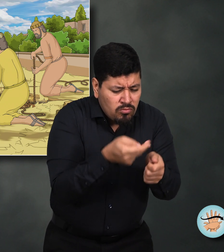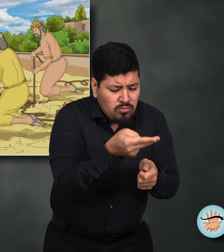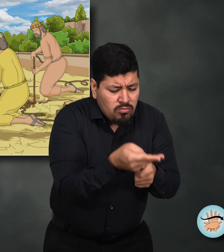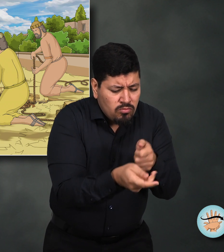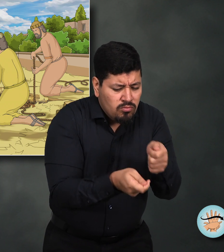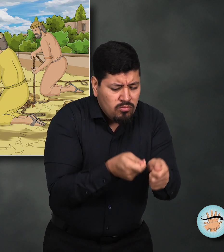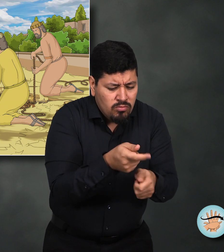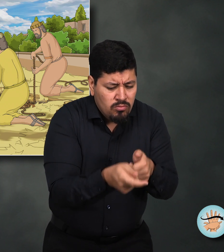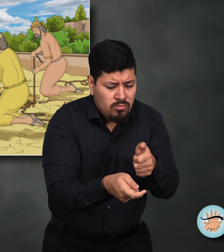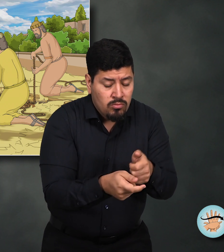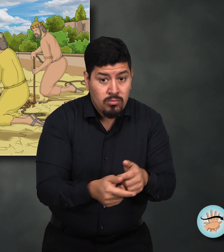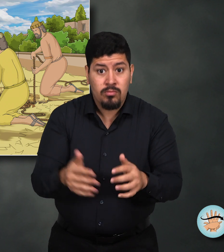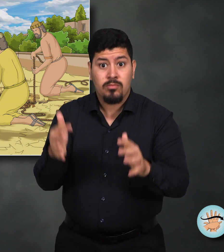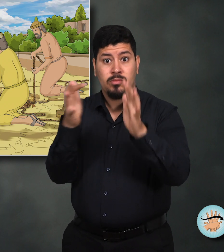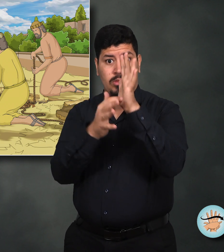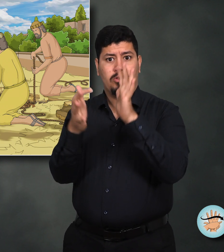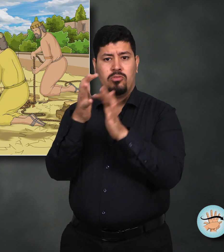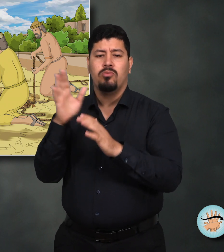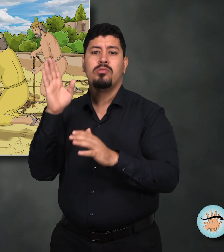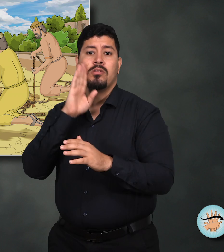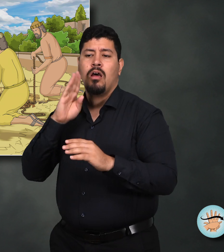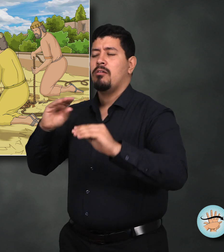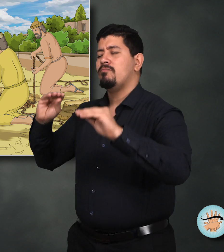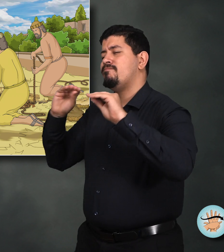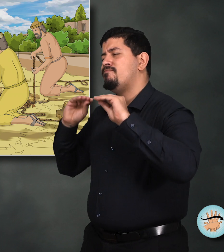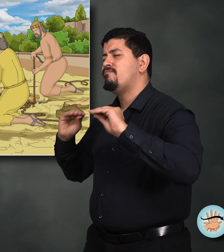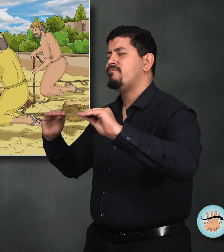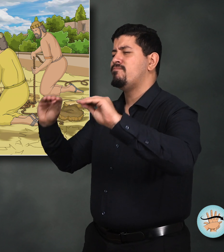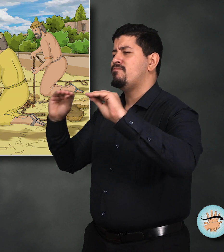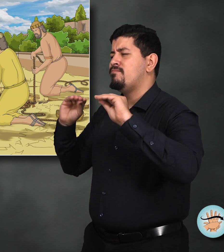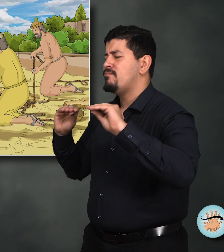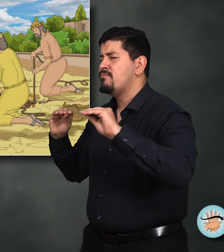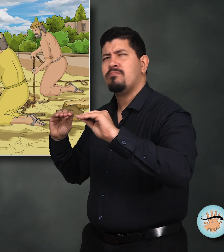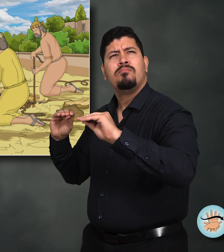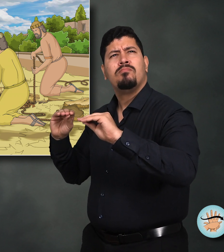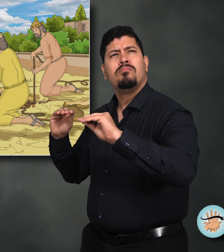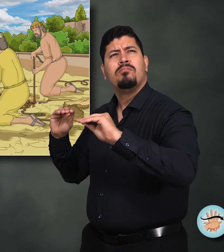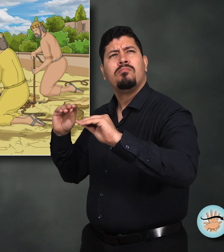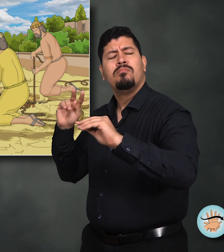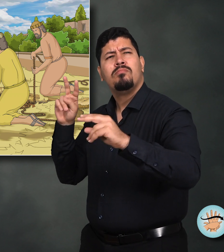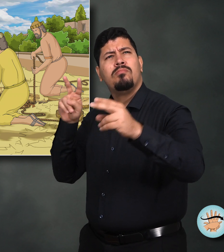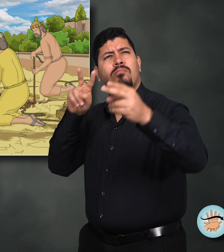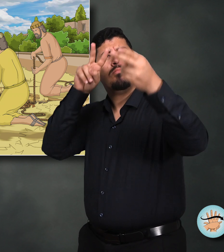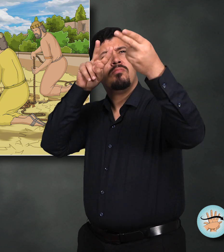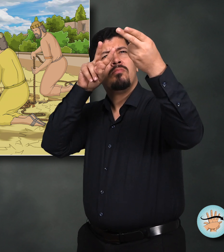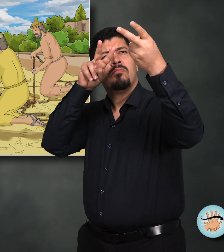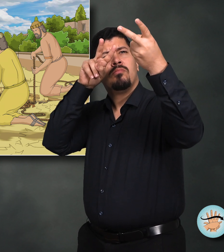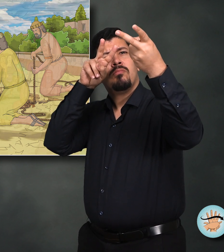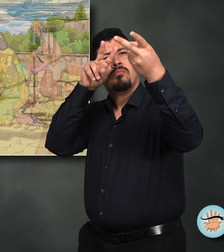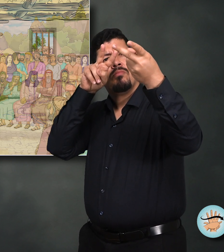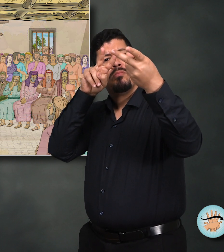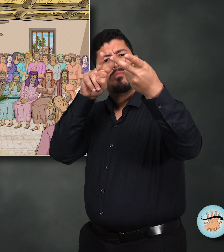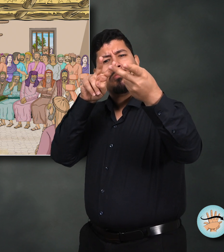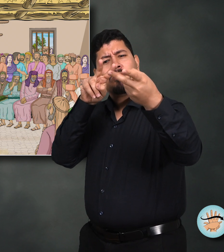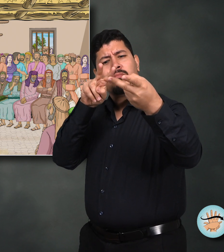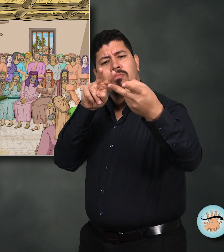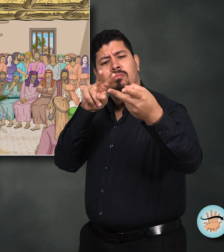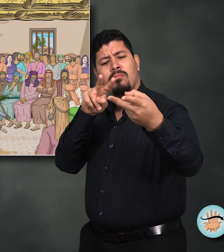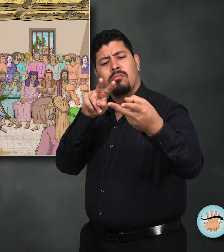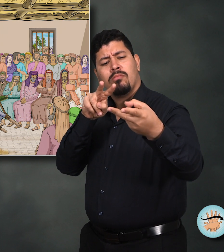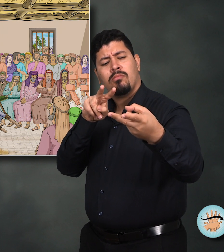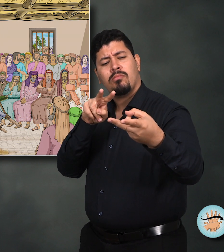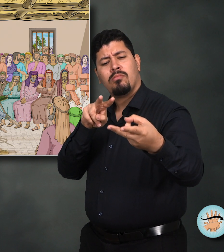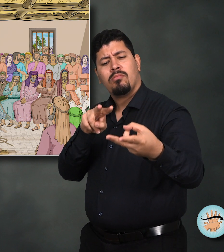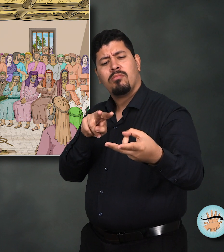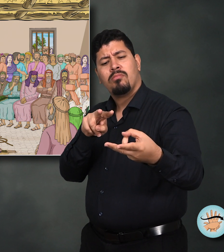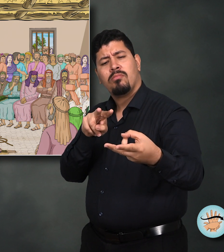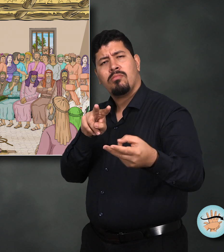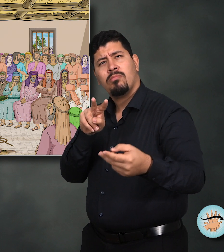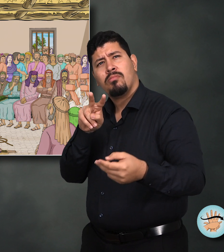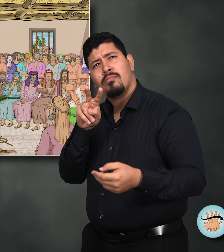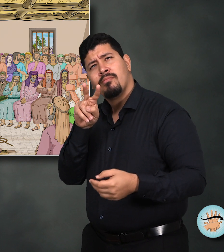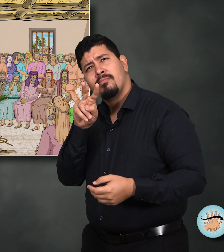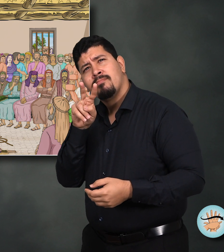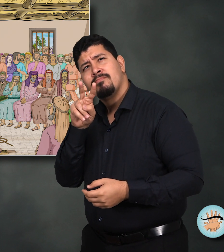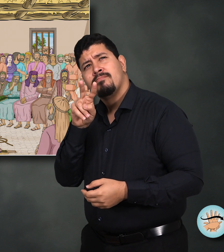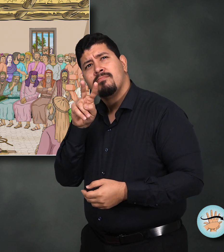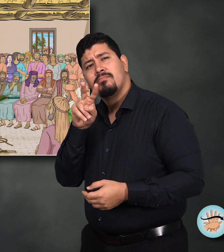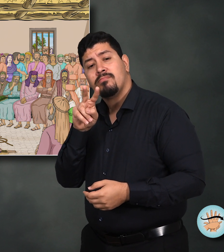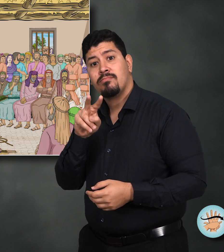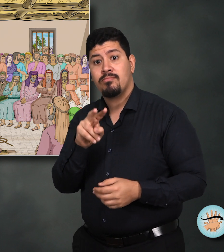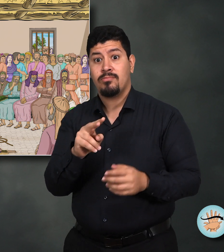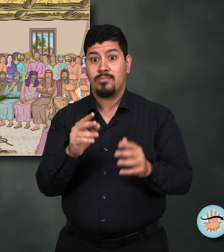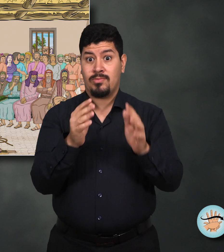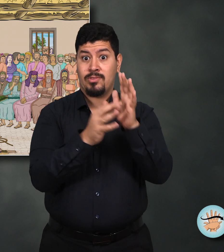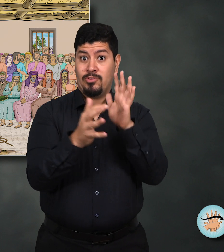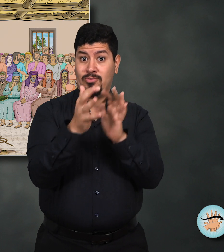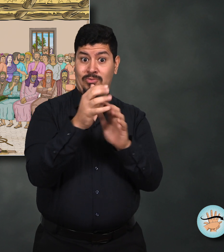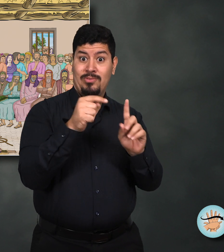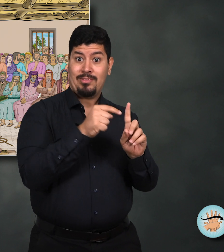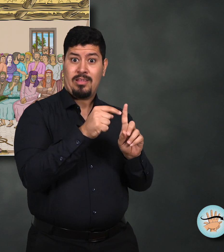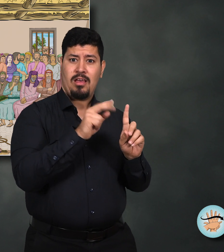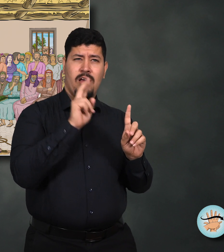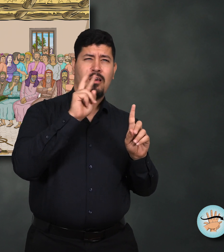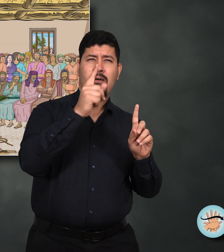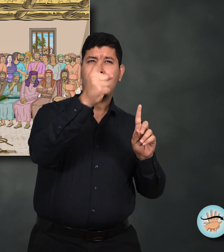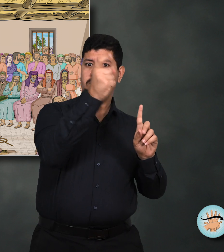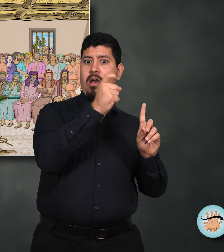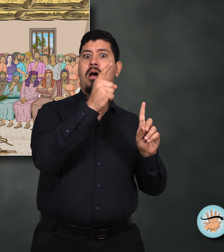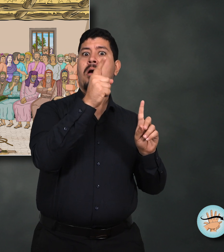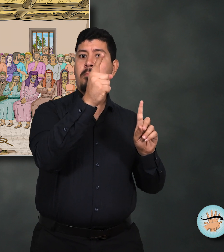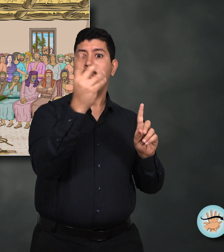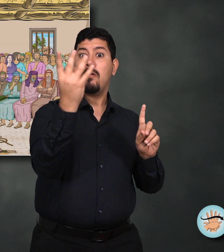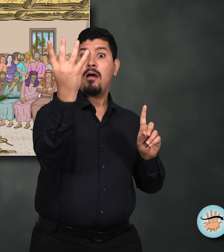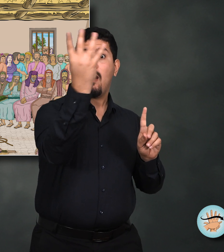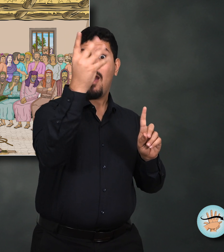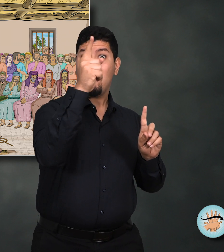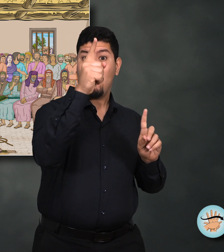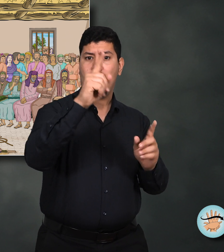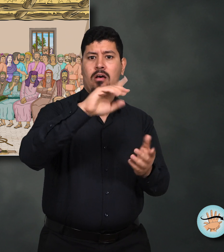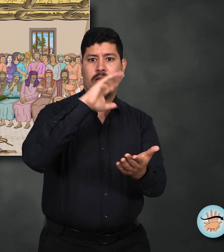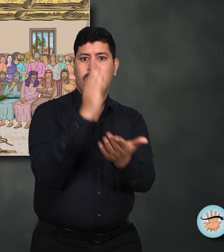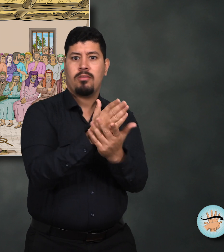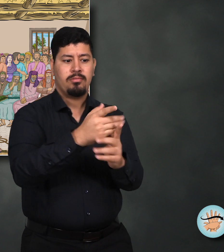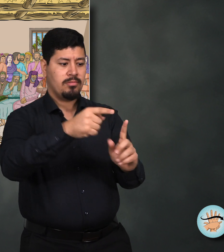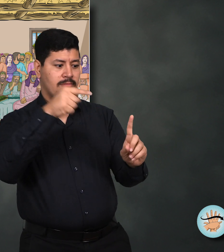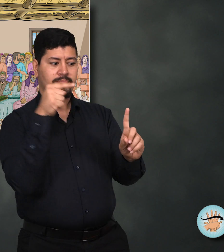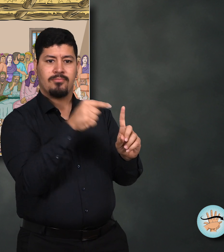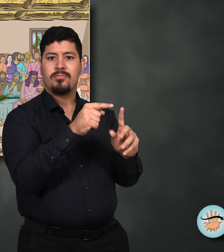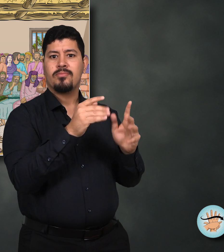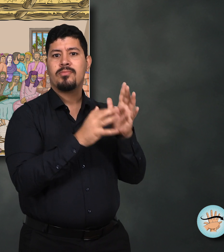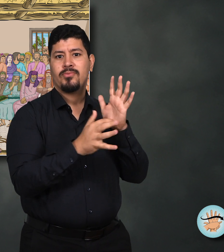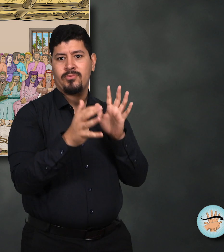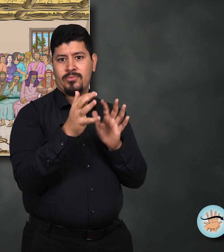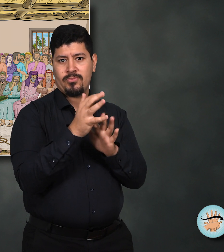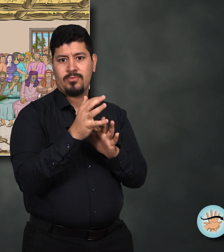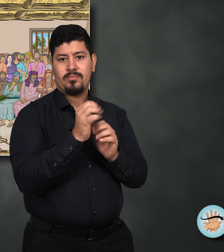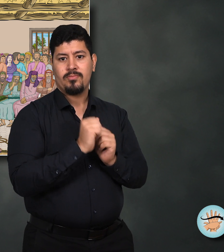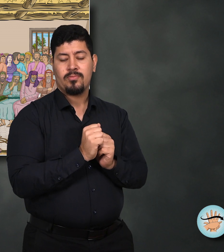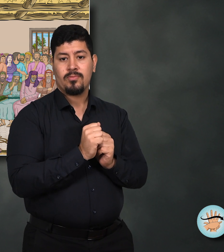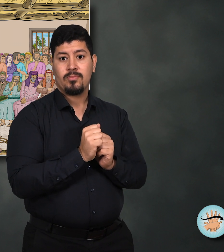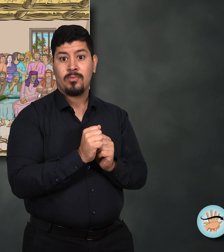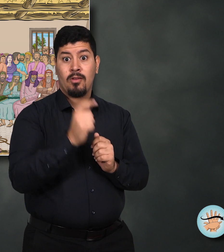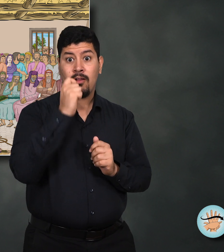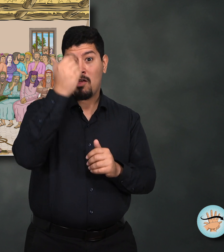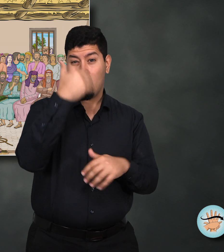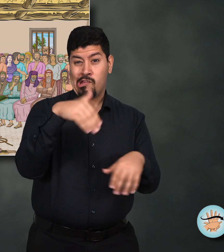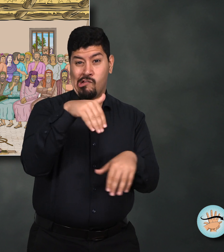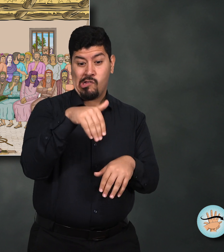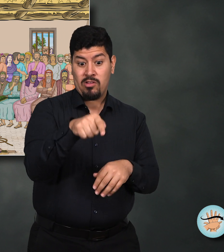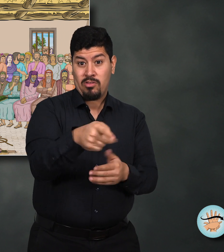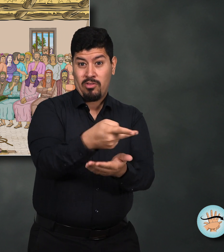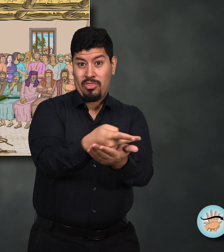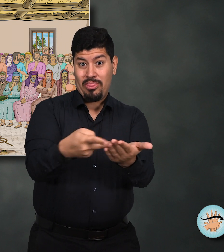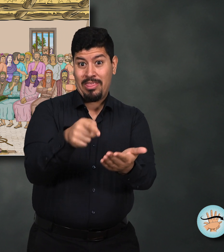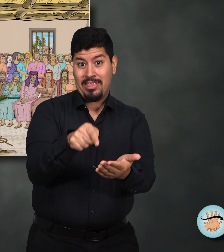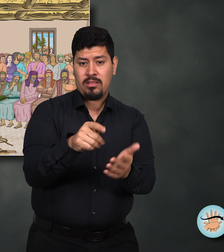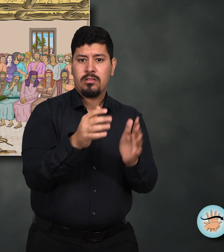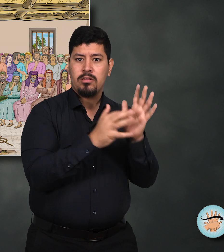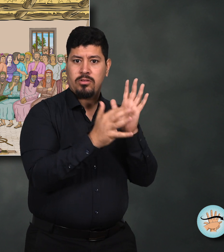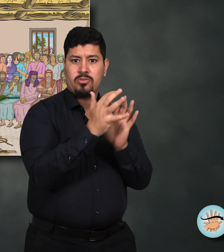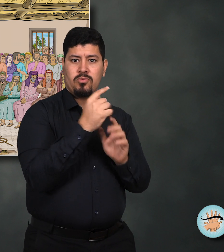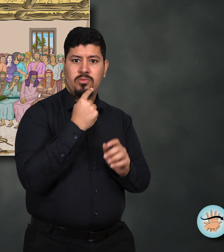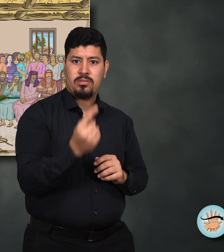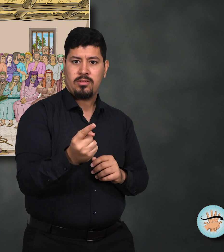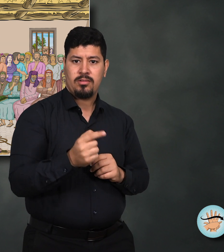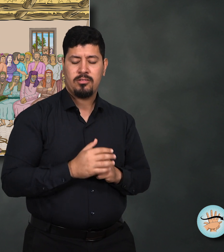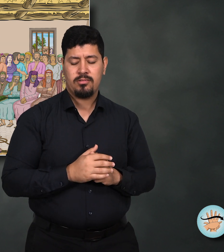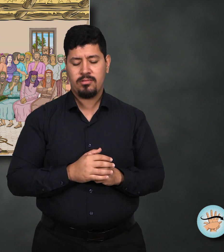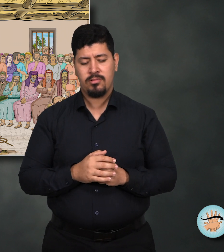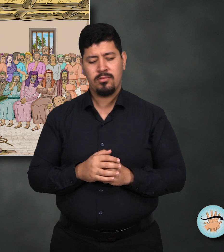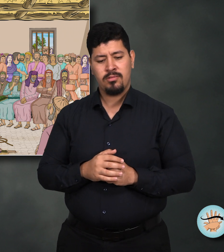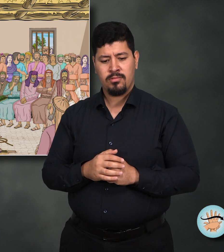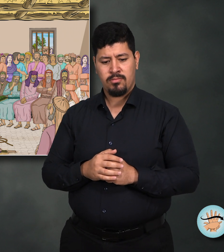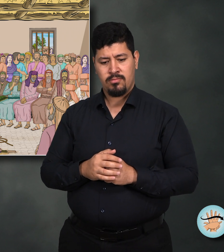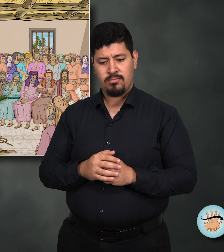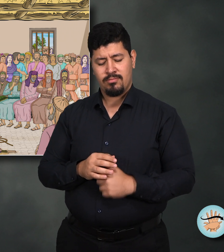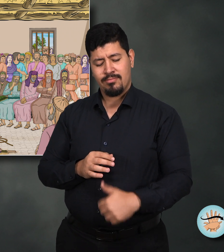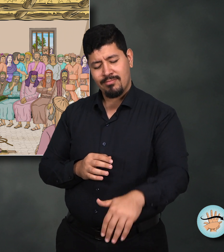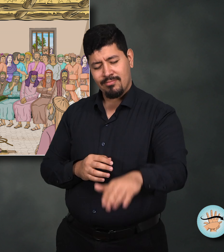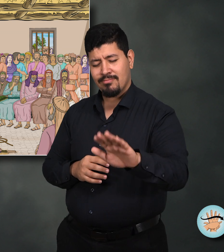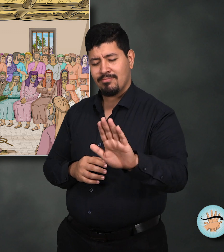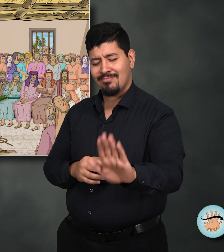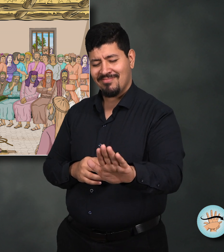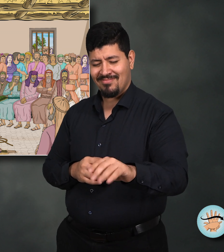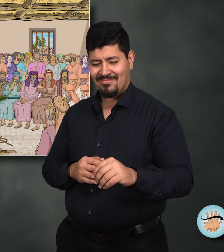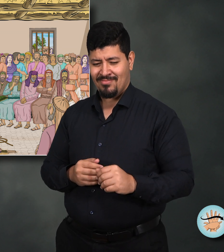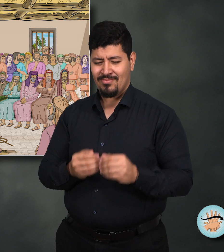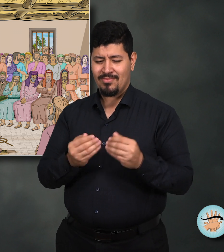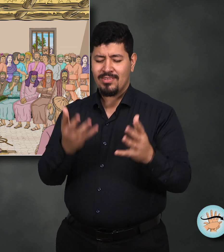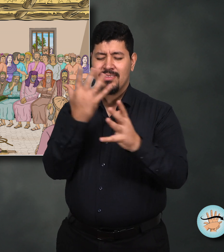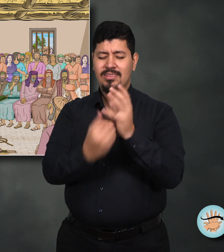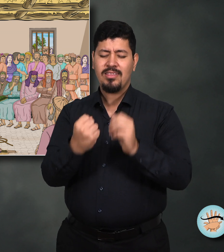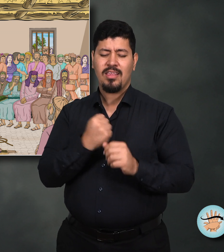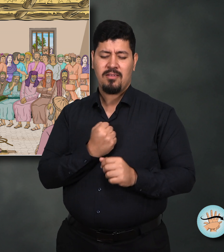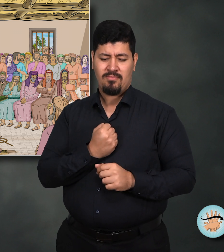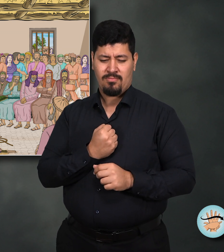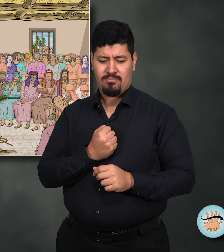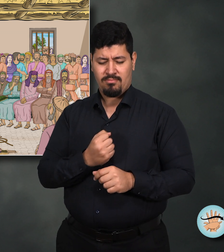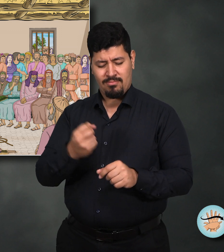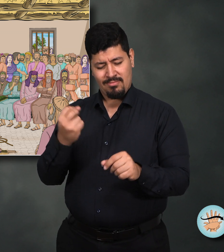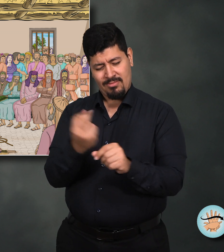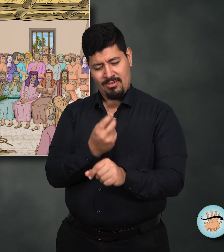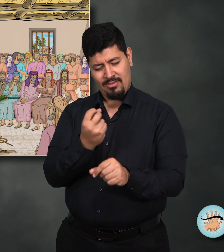When Jesus saw their faith, He said to the paralytic, “Son, your sins are forgiven.”